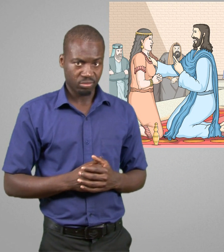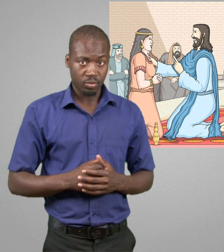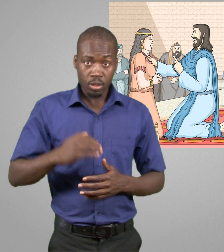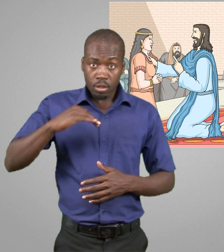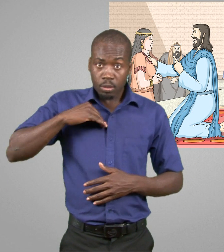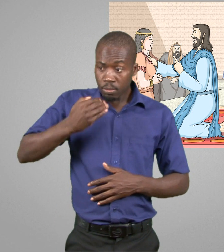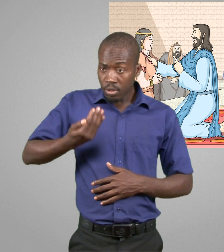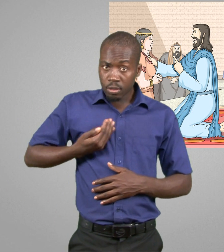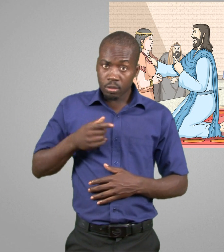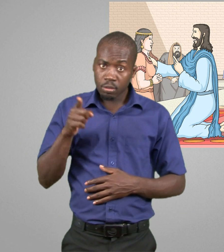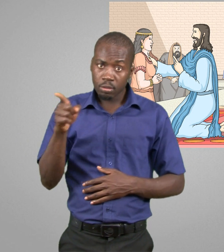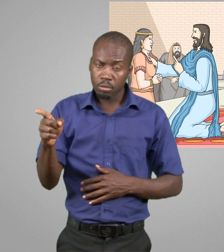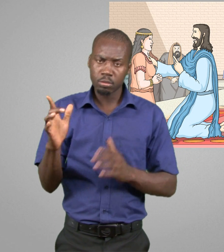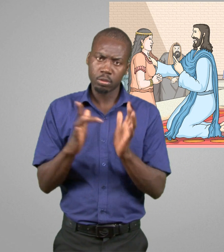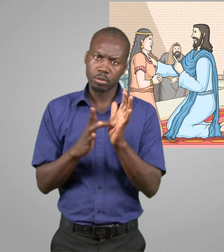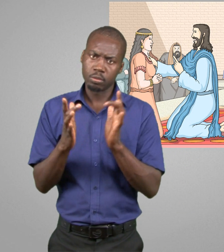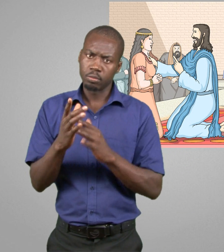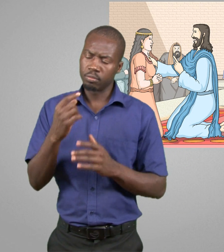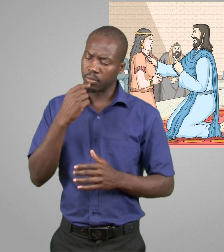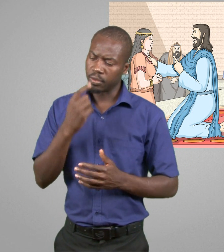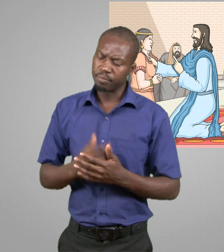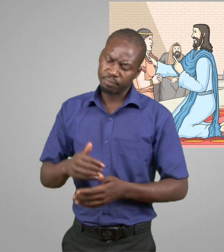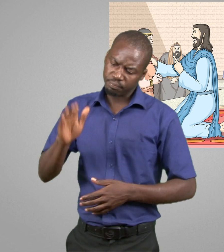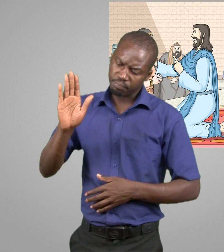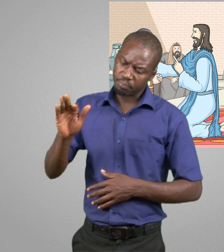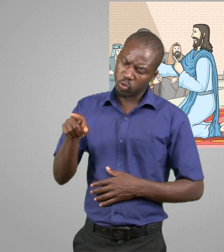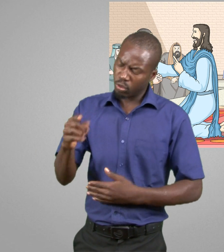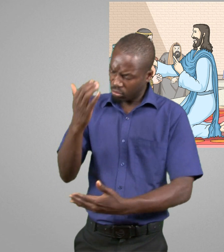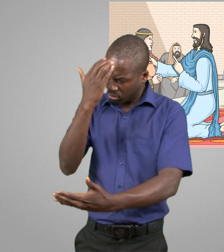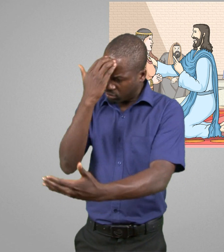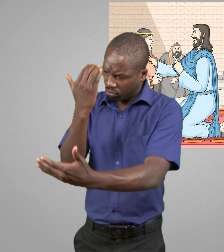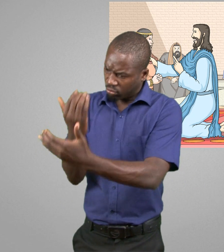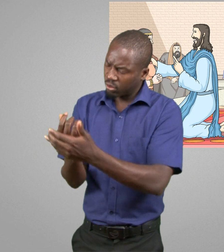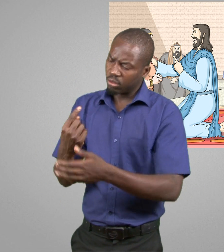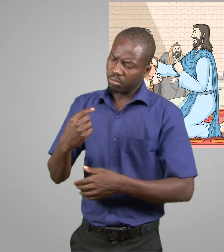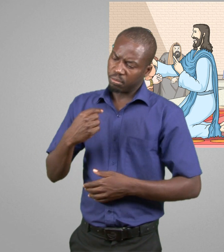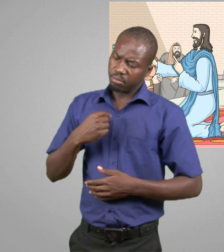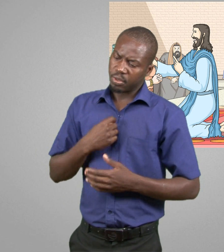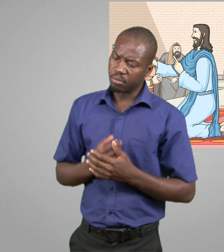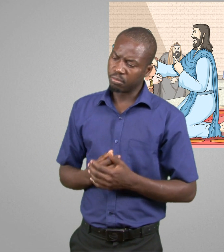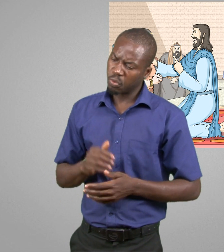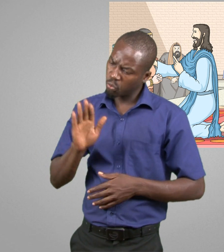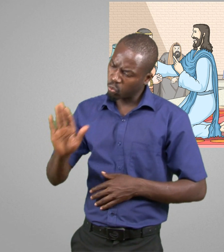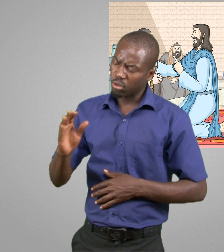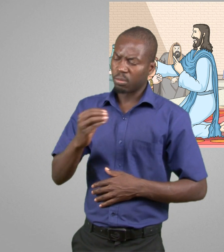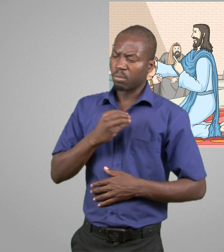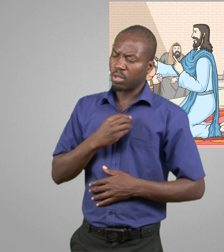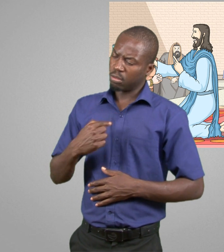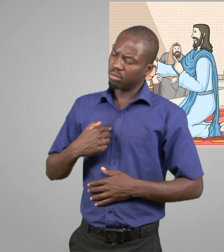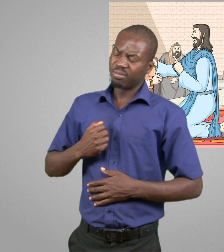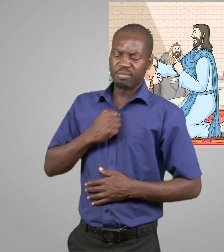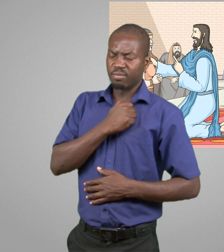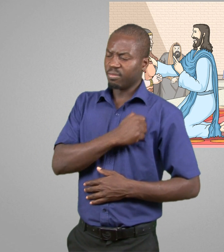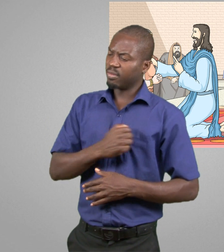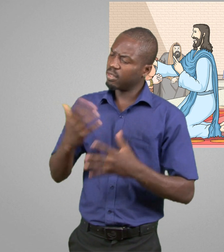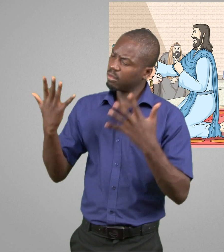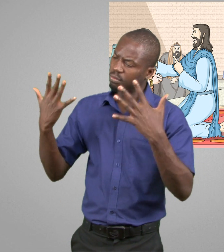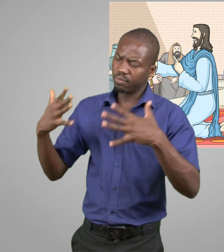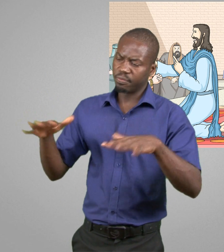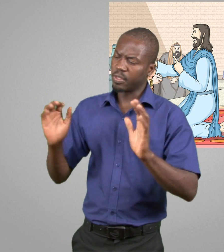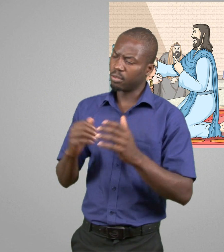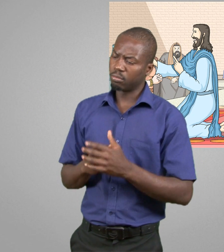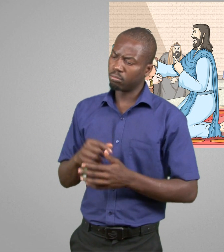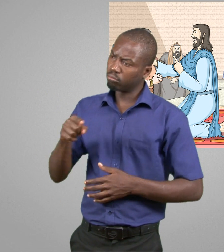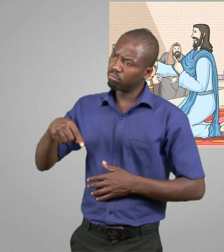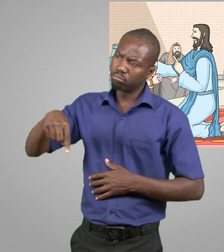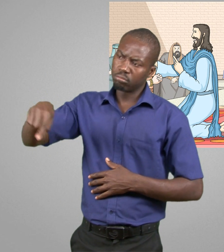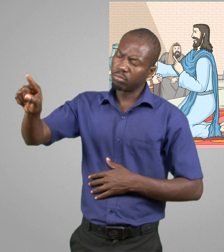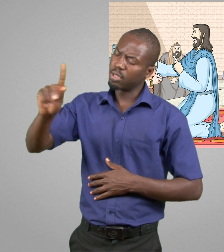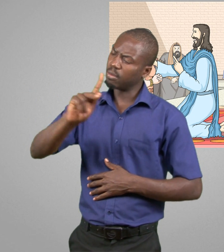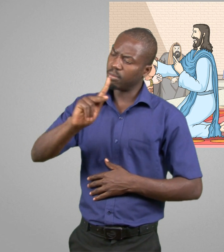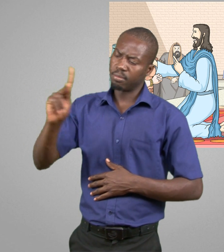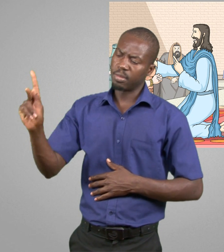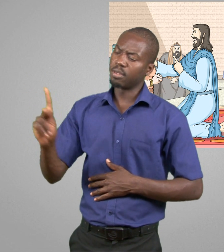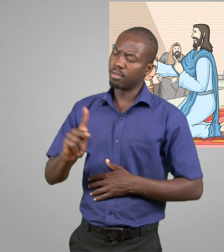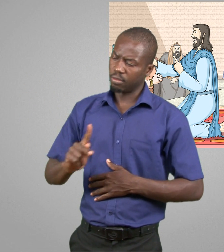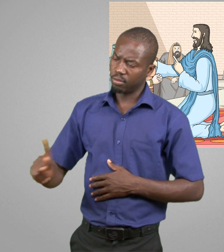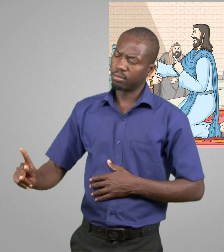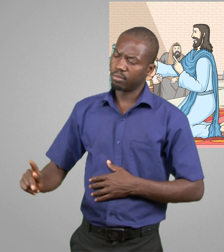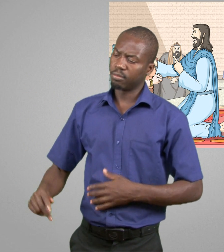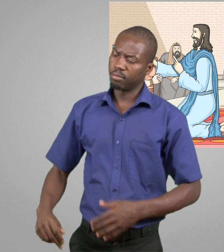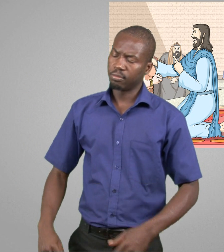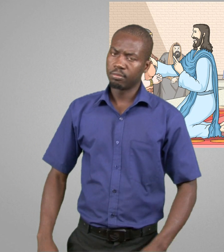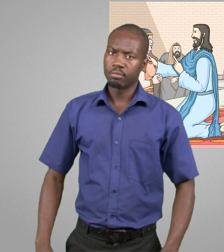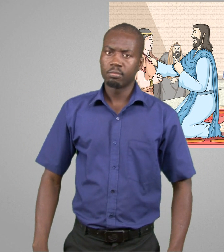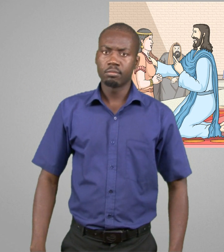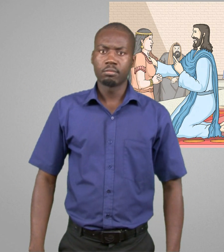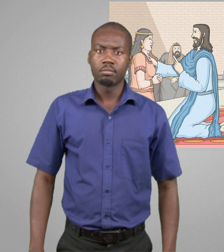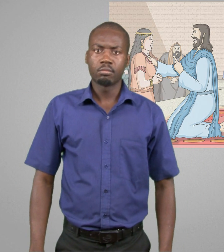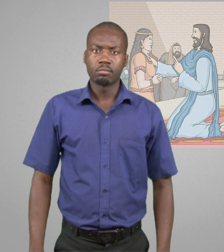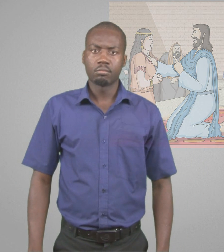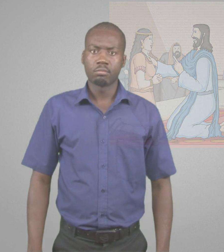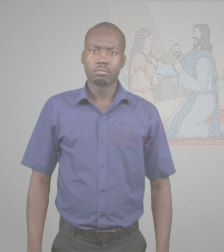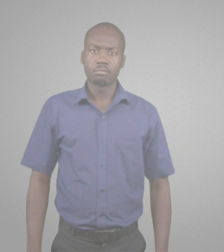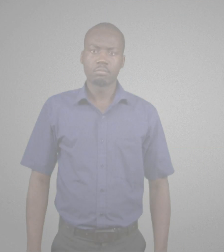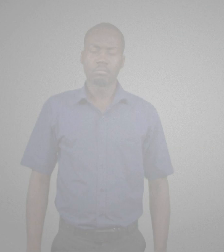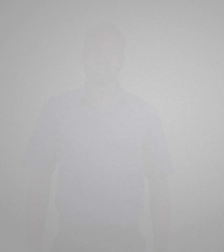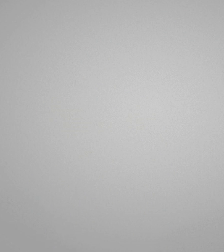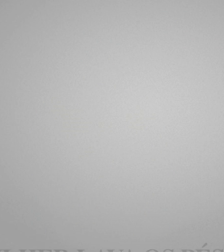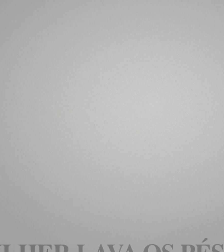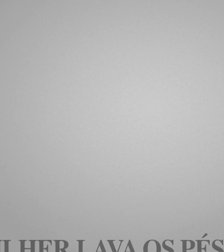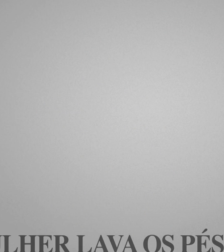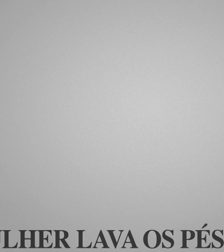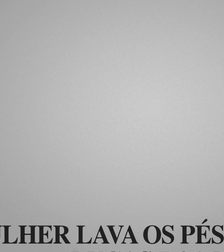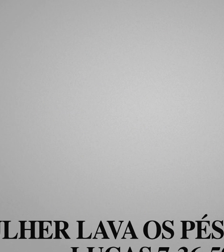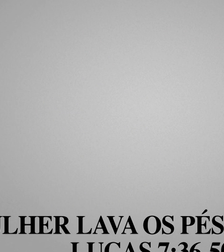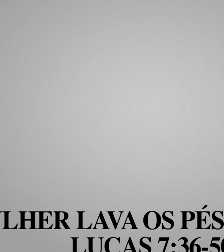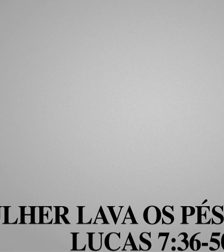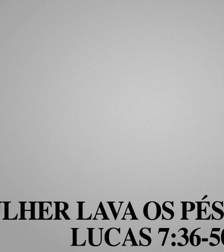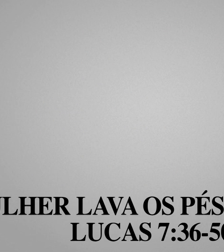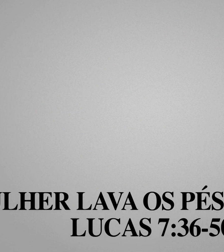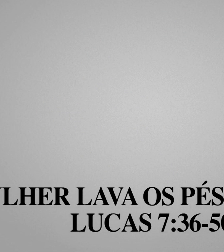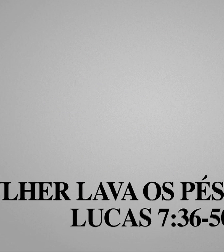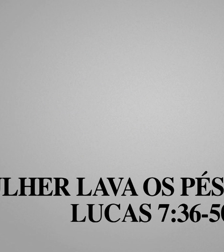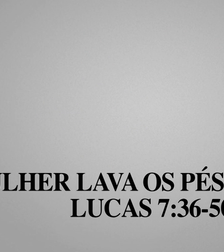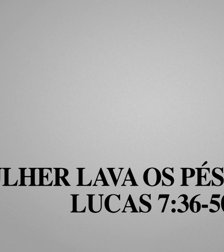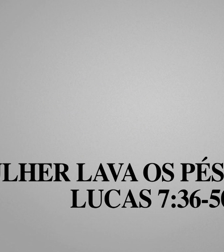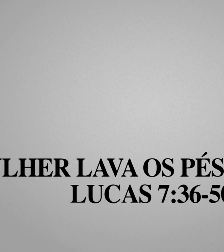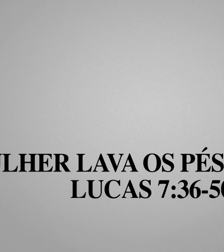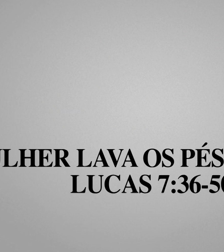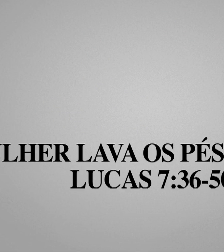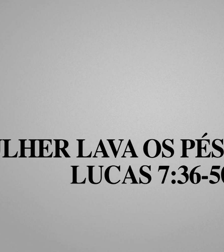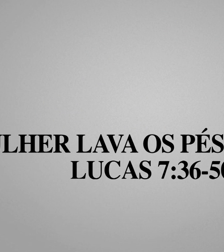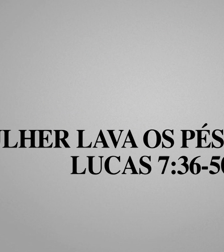And Jesus told the woman, “Your faith has saved you; go in peace.”